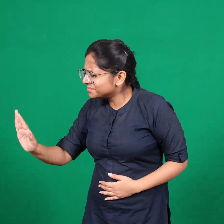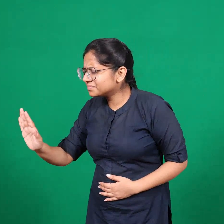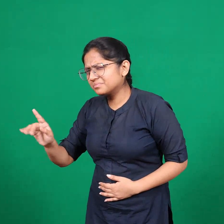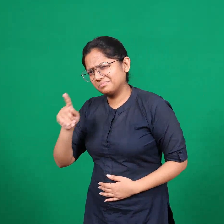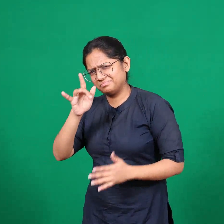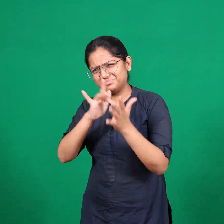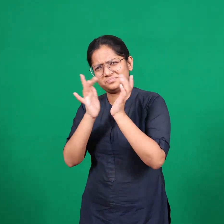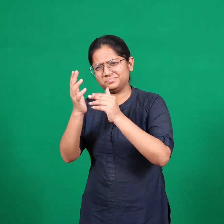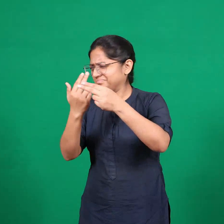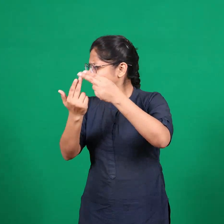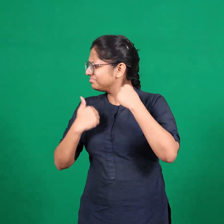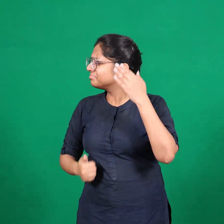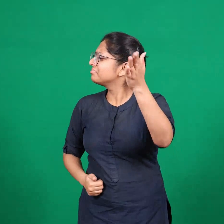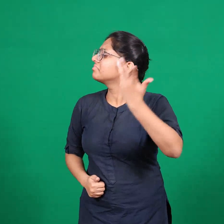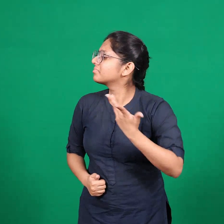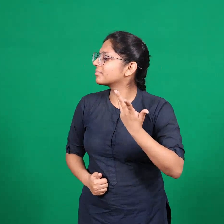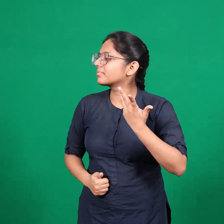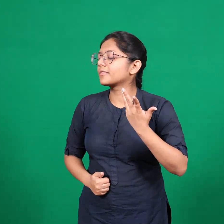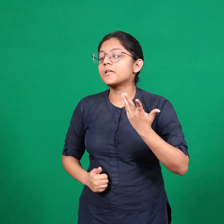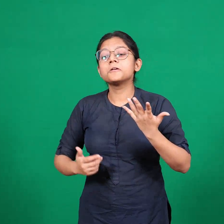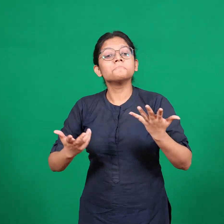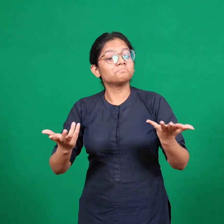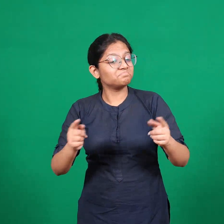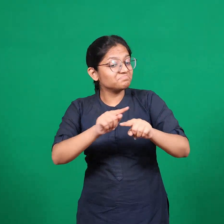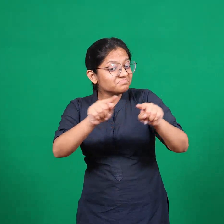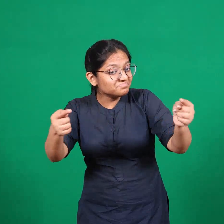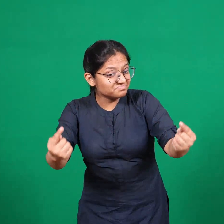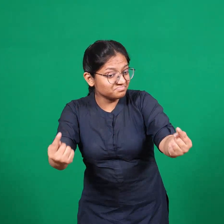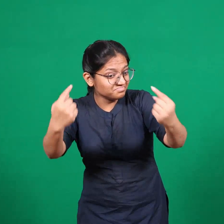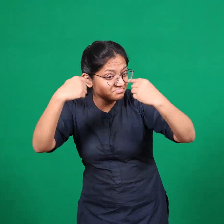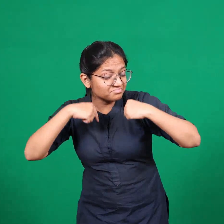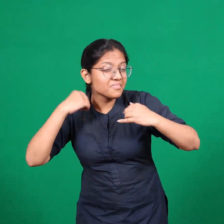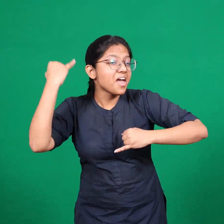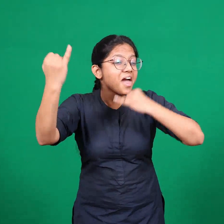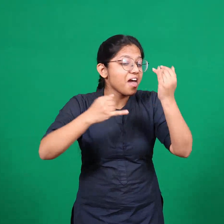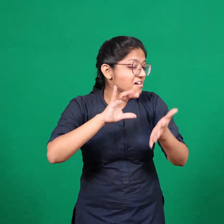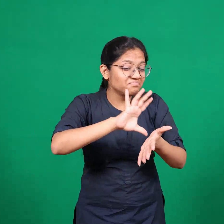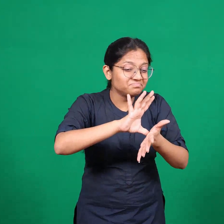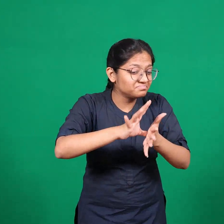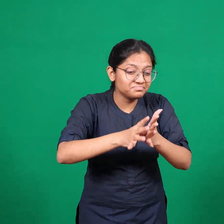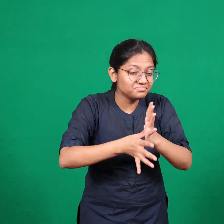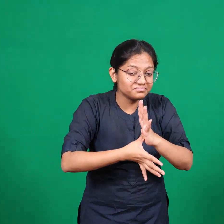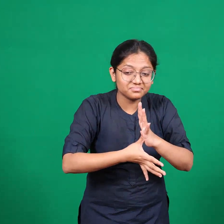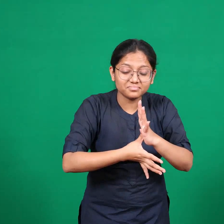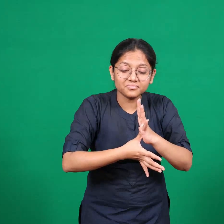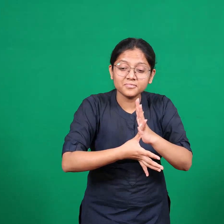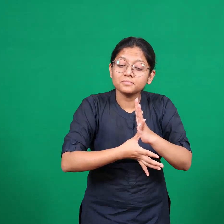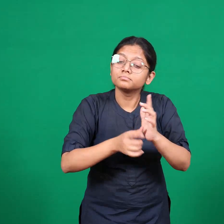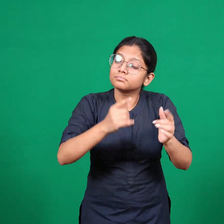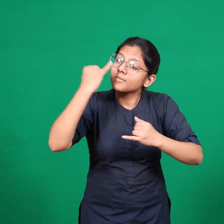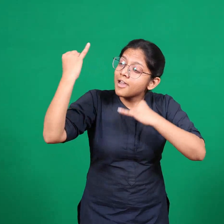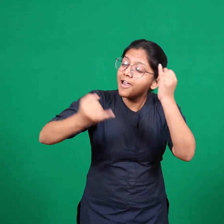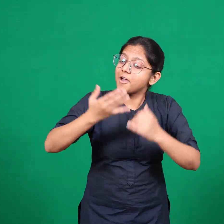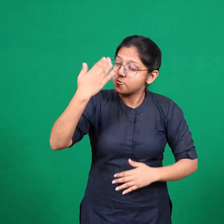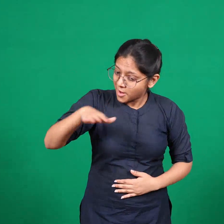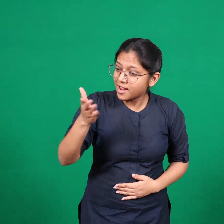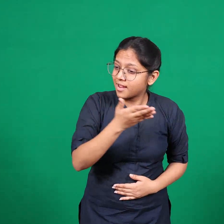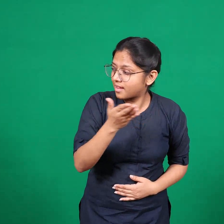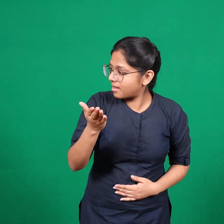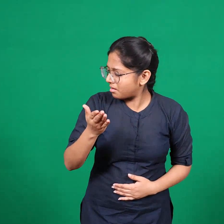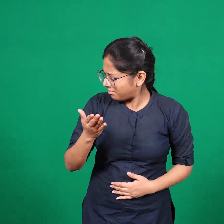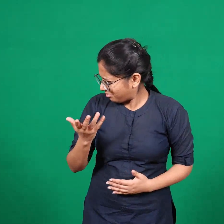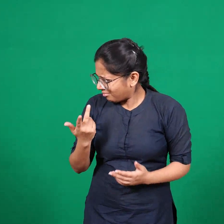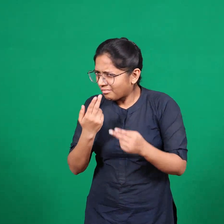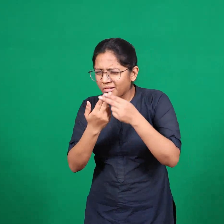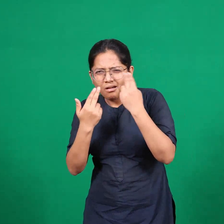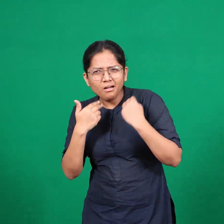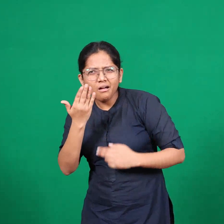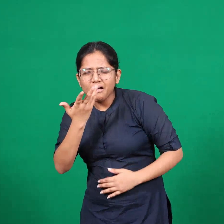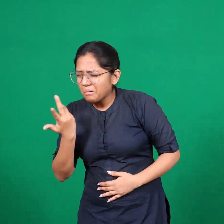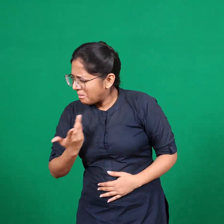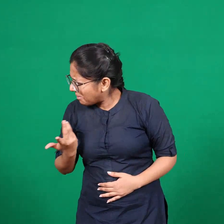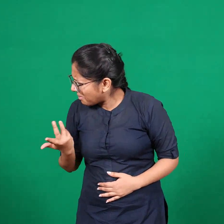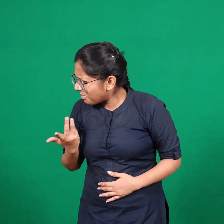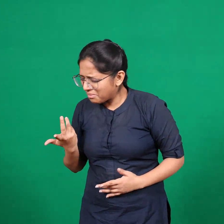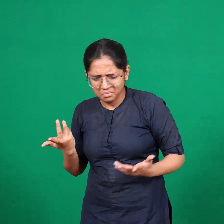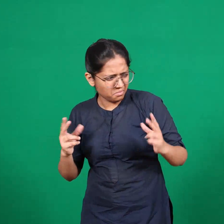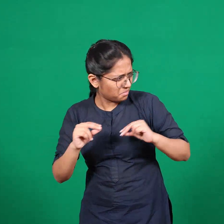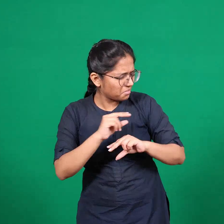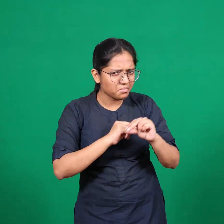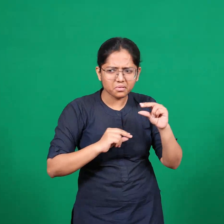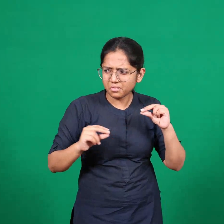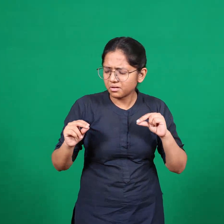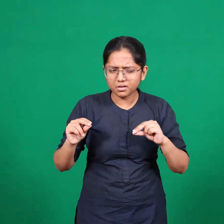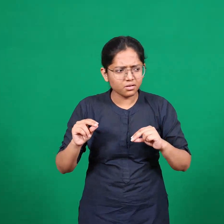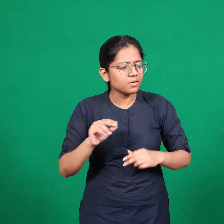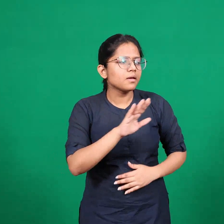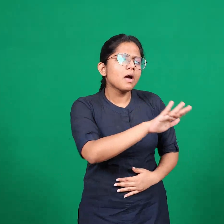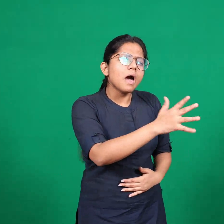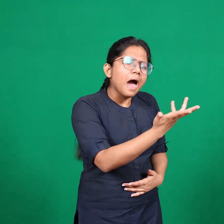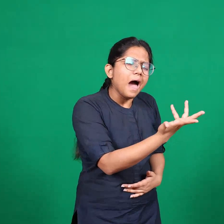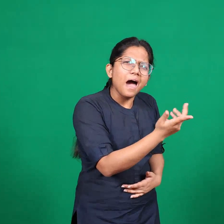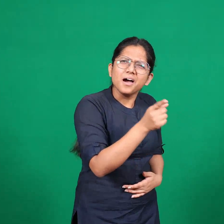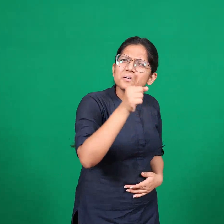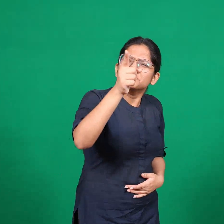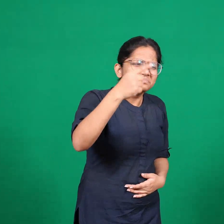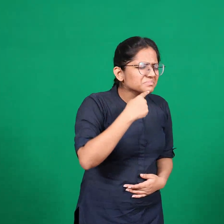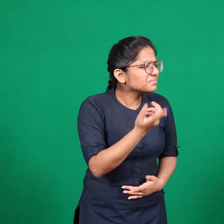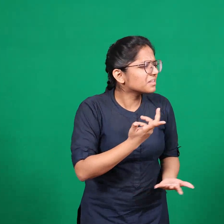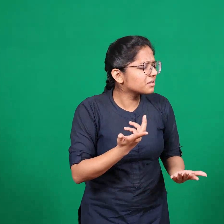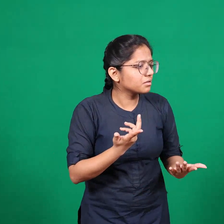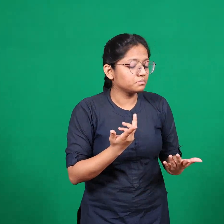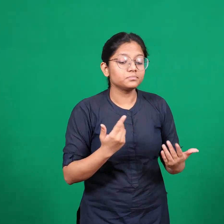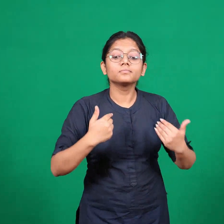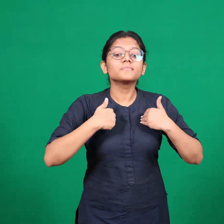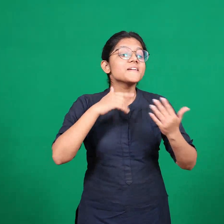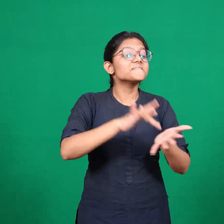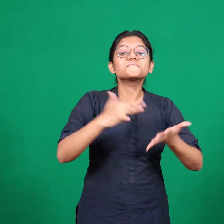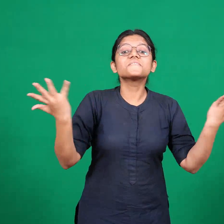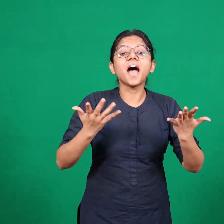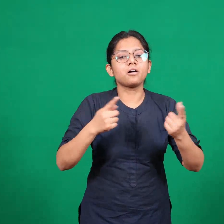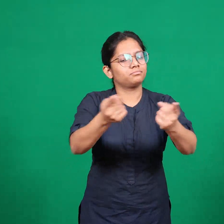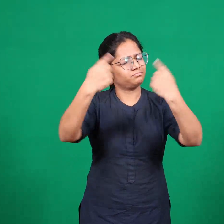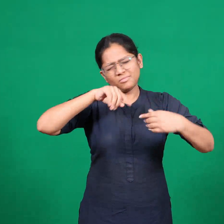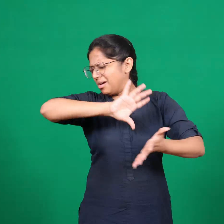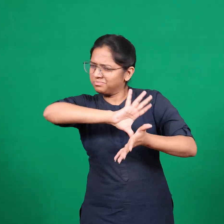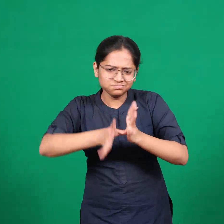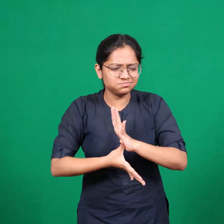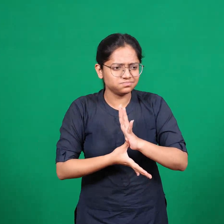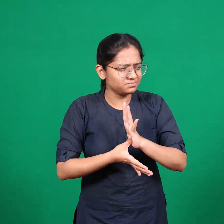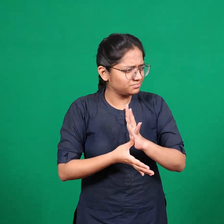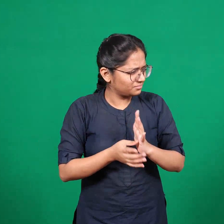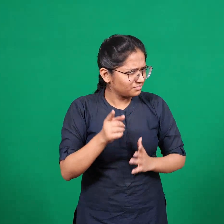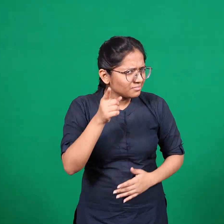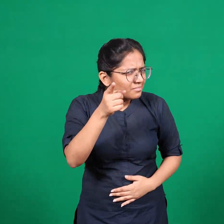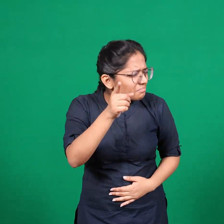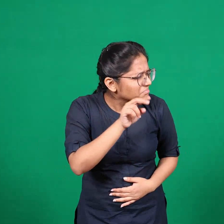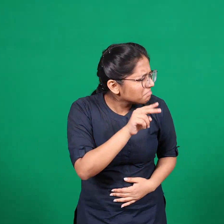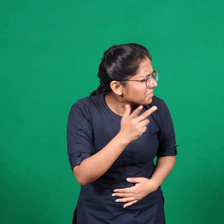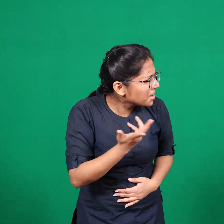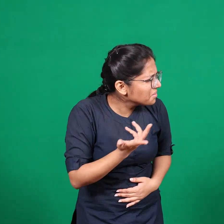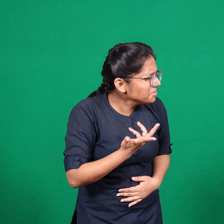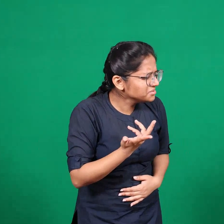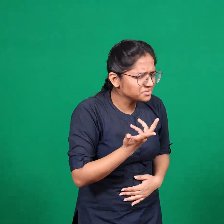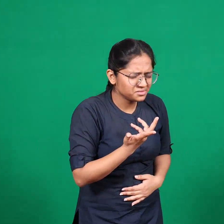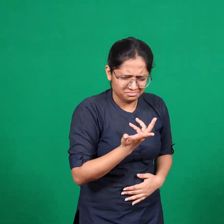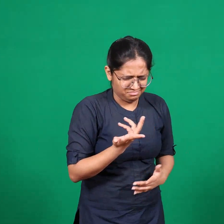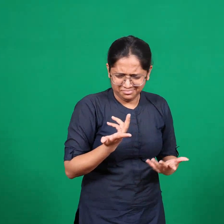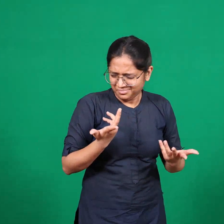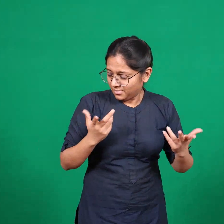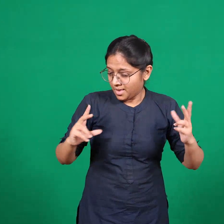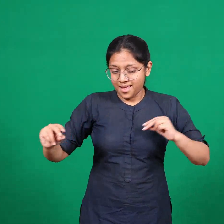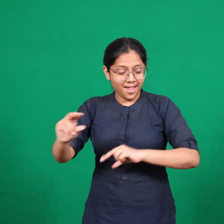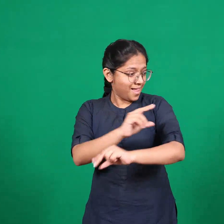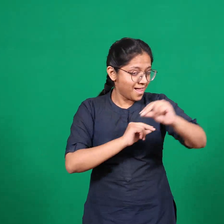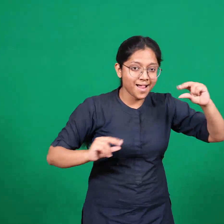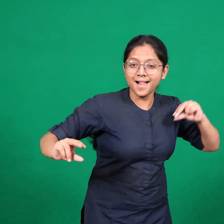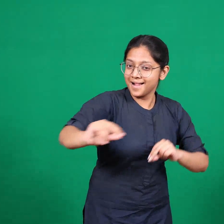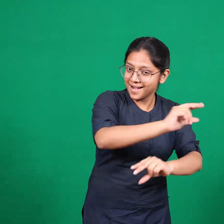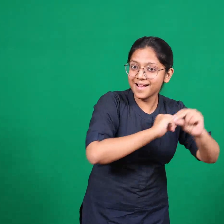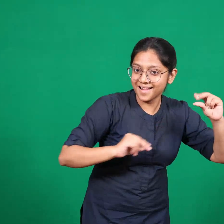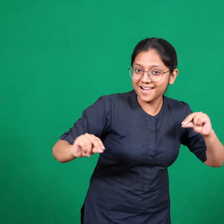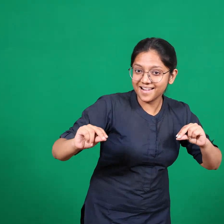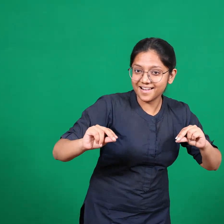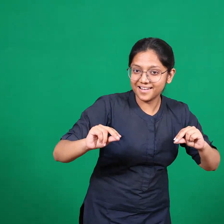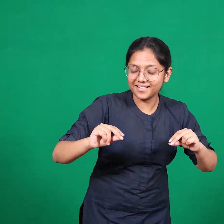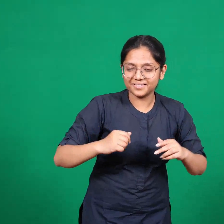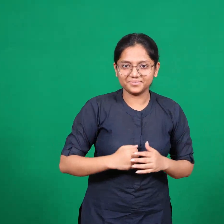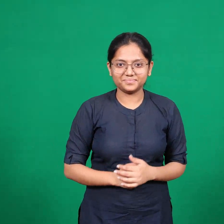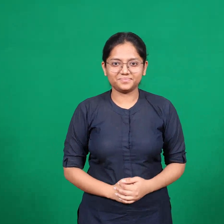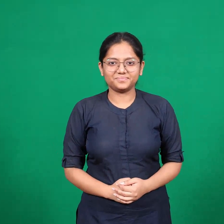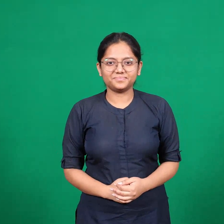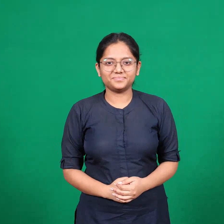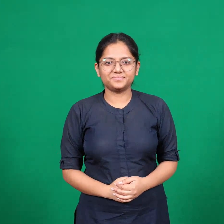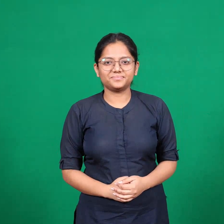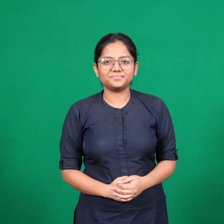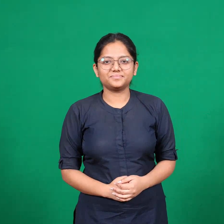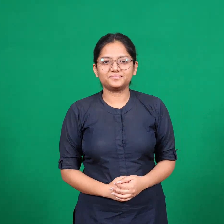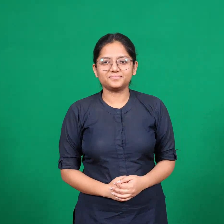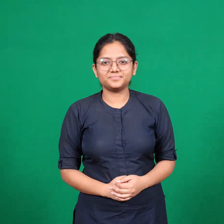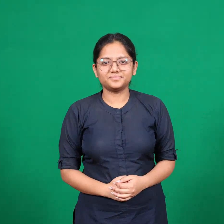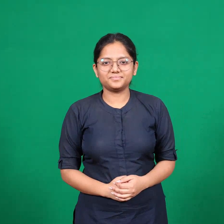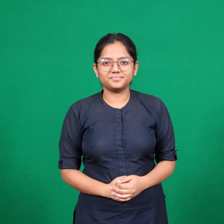What does He mean by saying, ' You will look for Me, but you will not find Me,' and, ' Where I am, you cannot come '?"